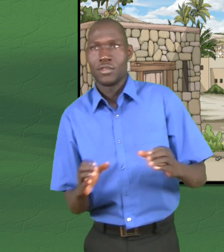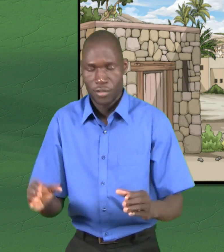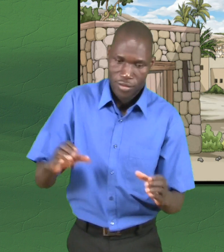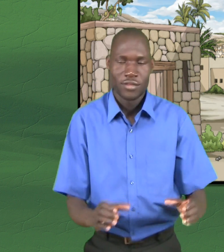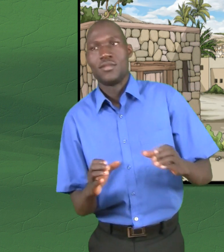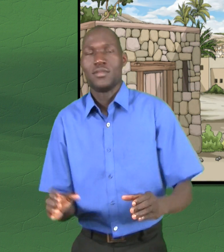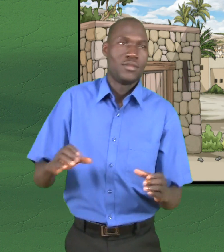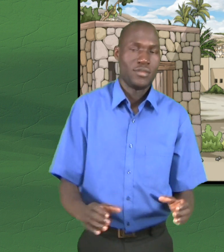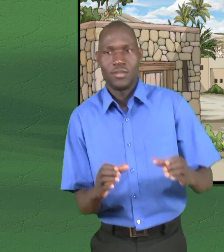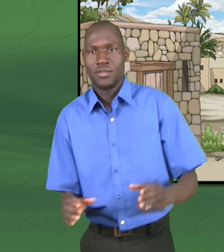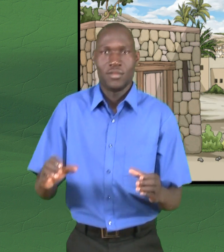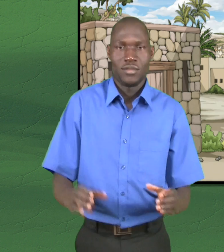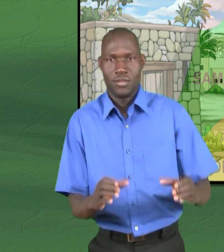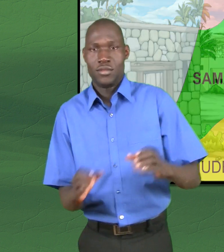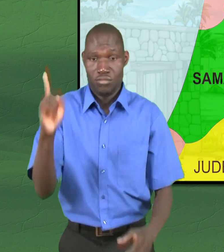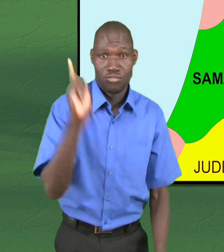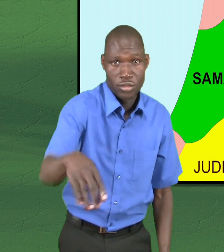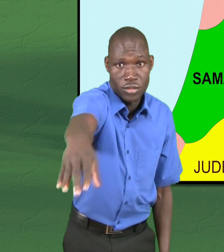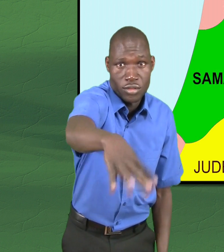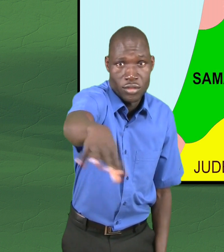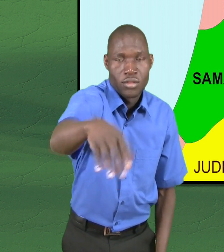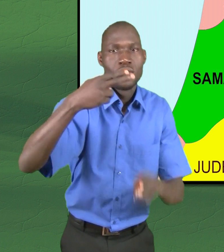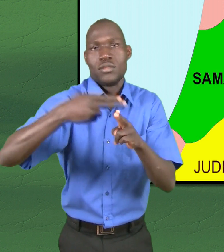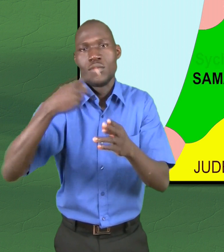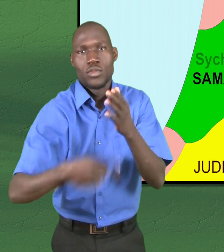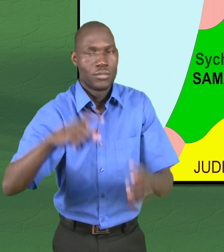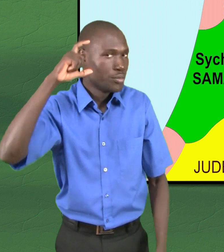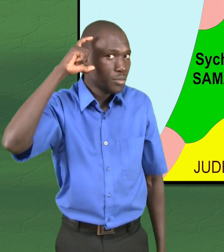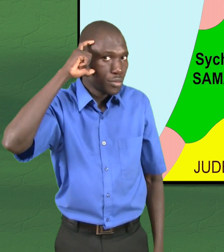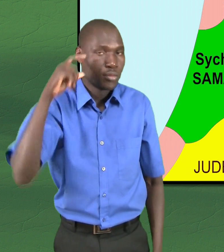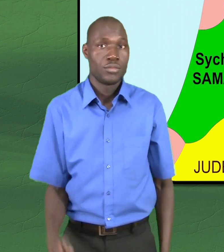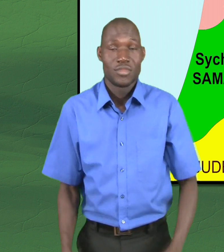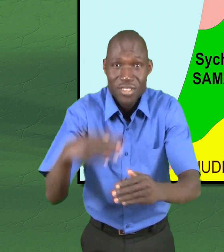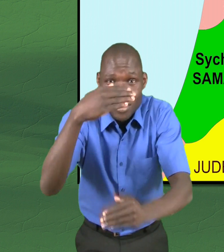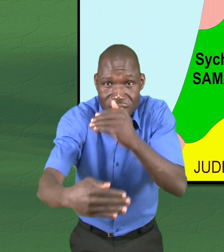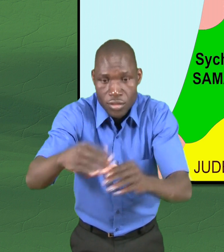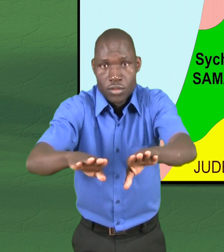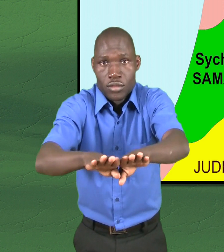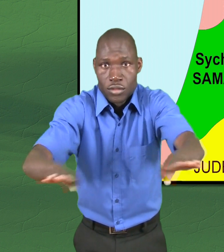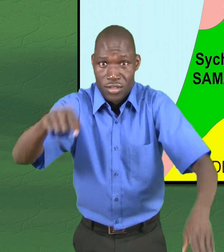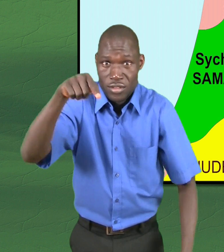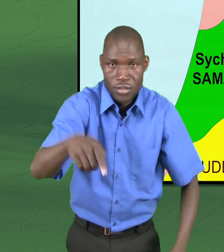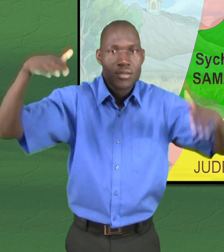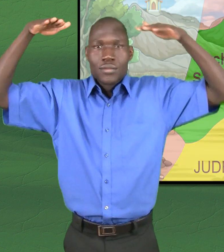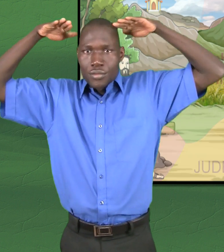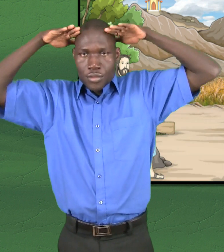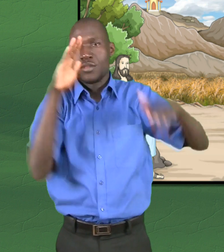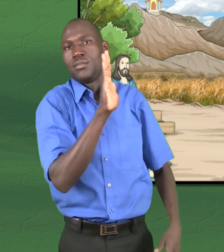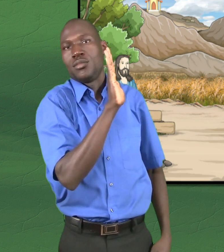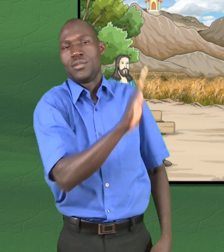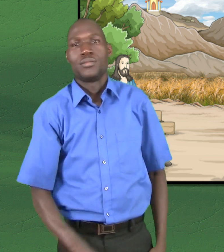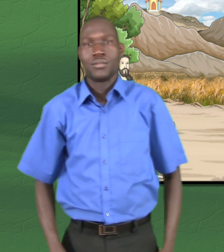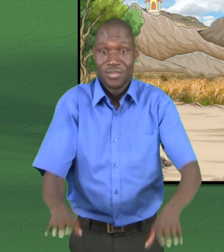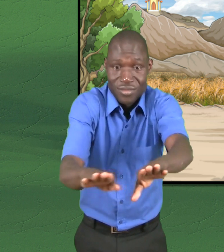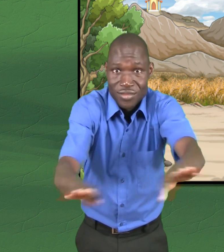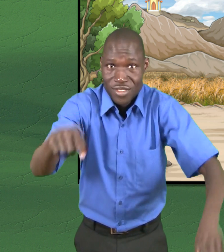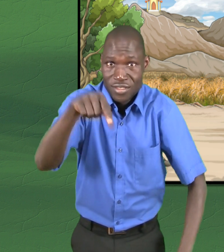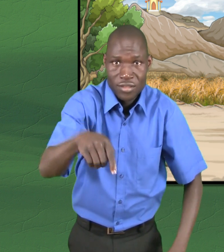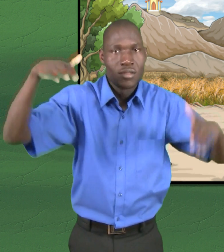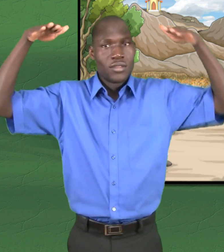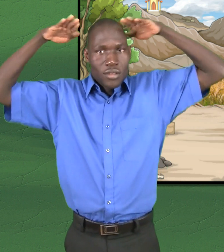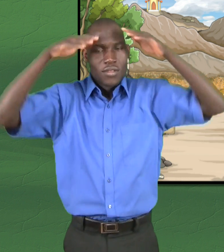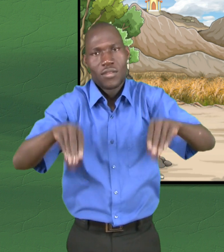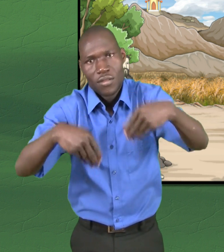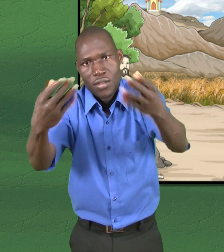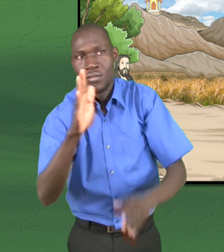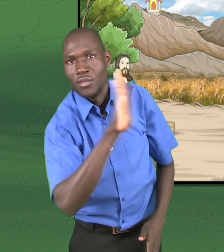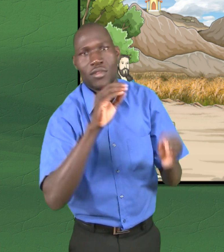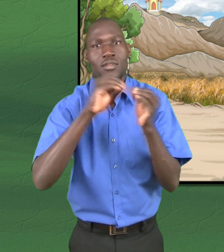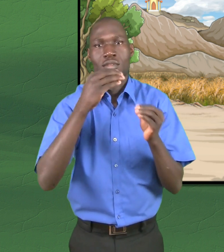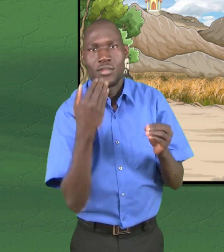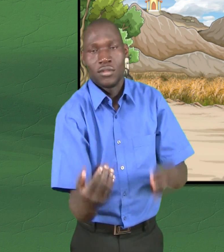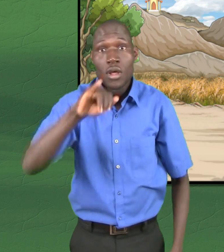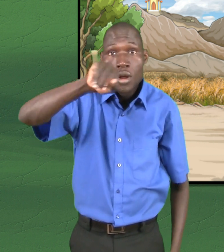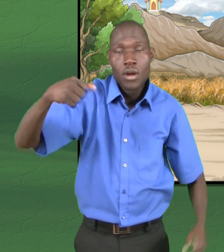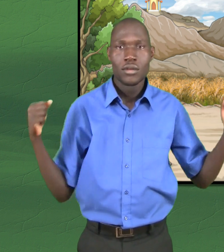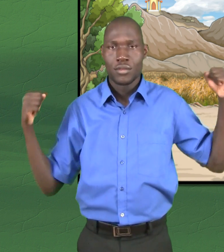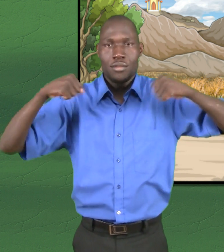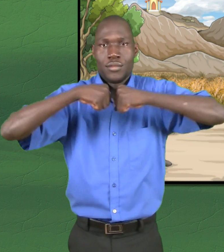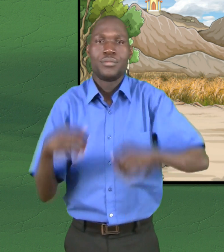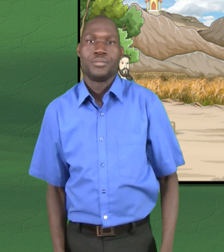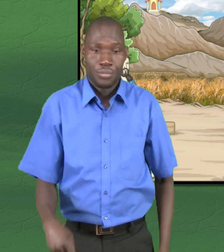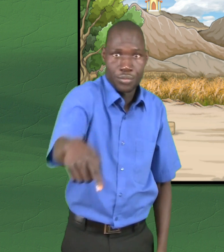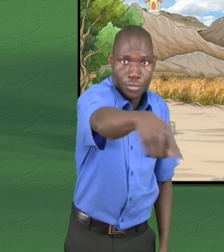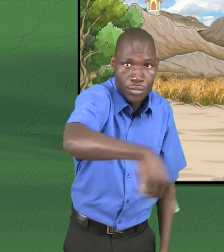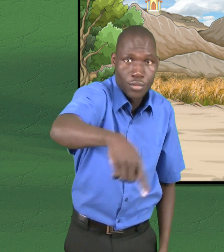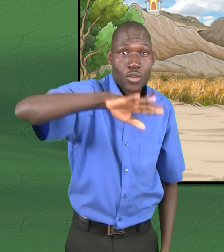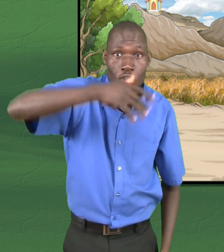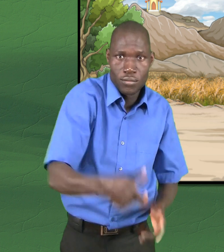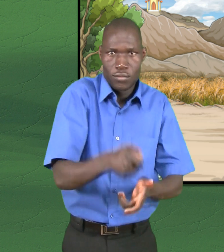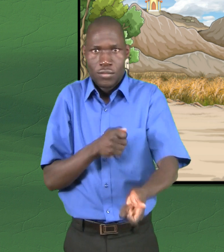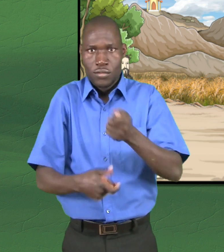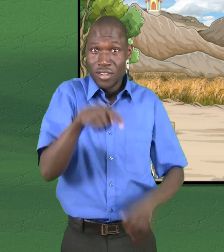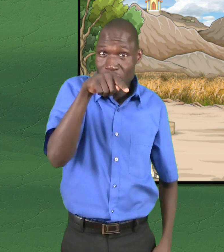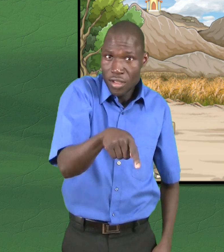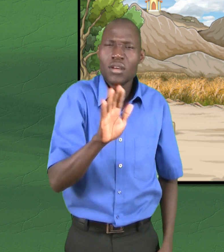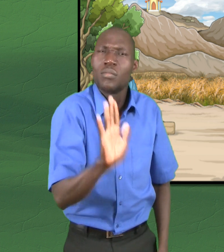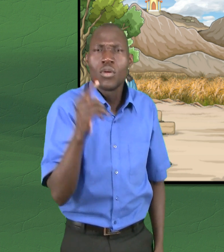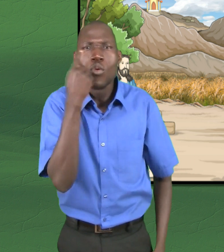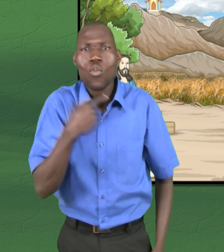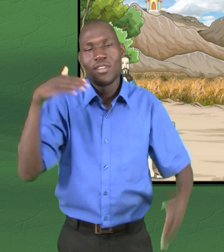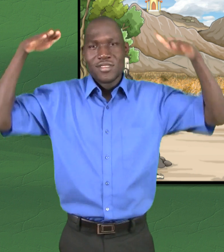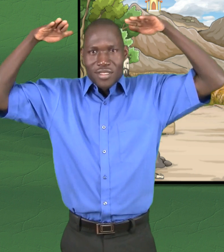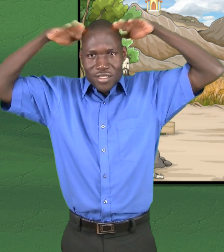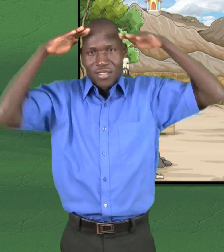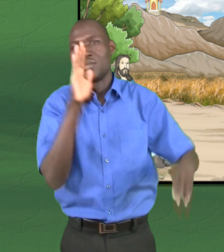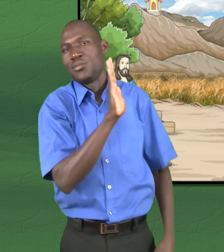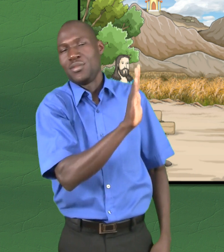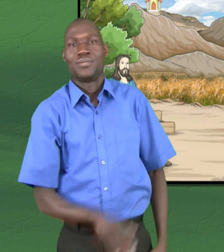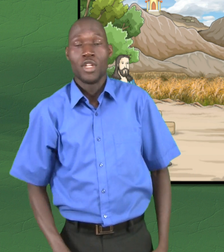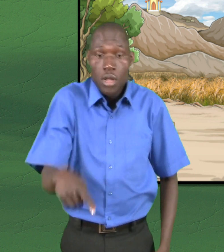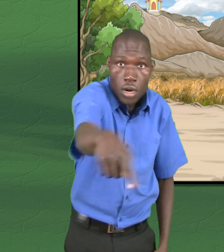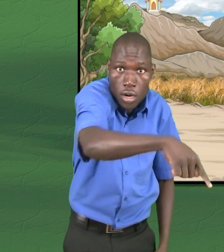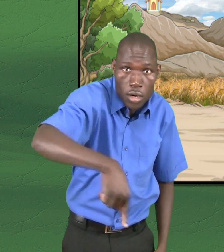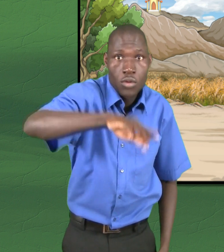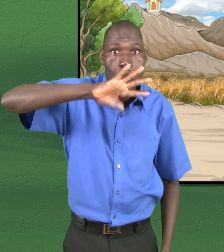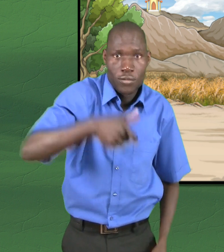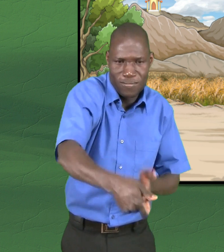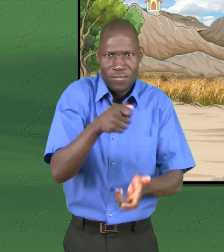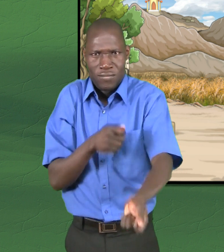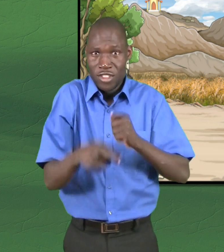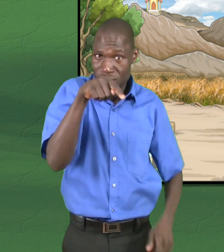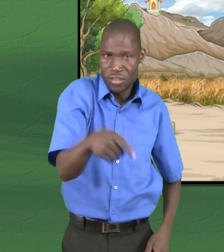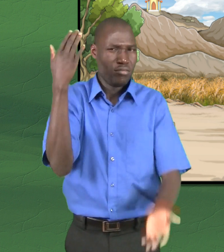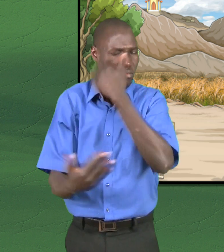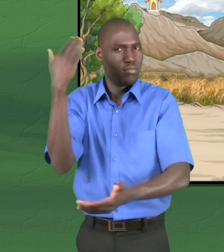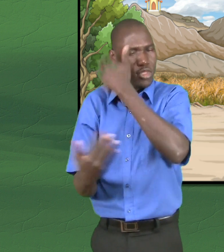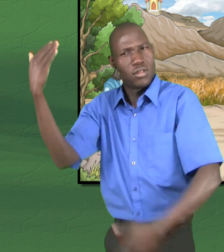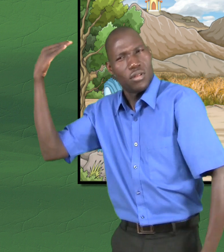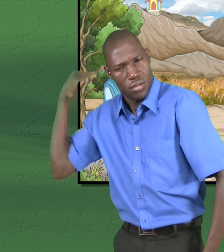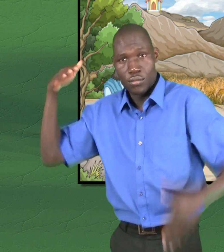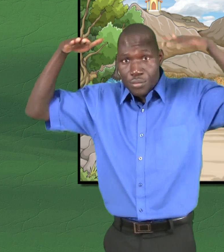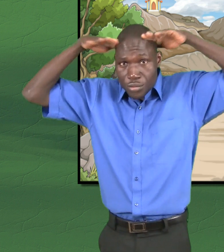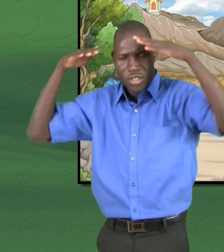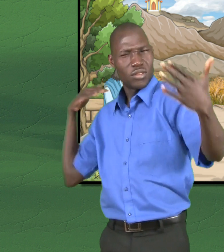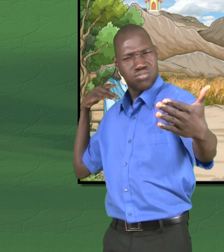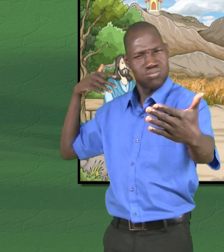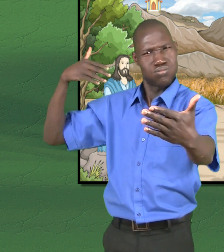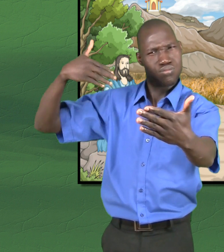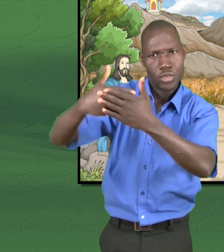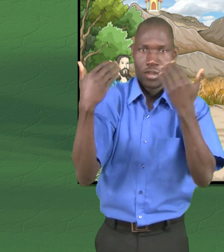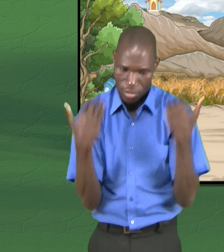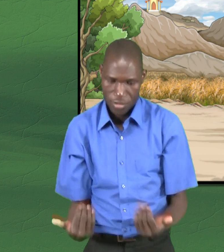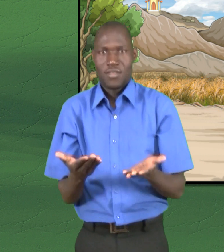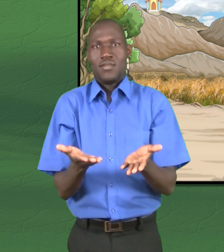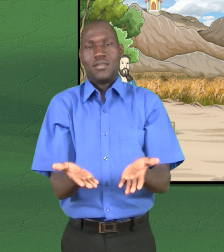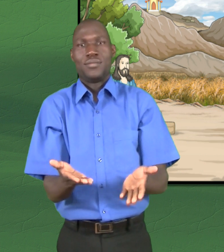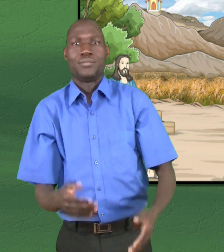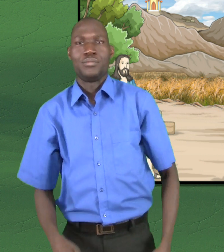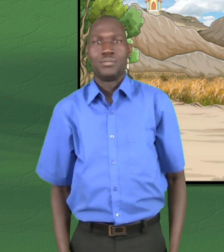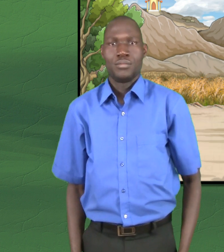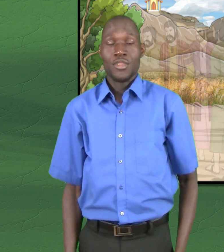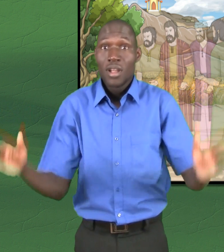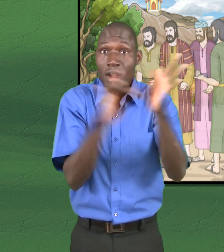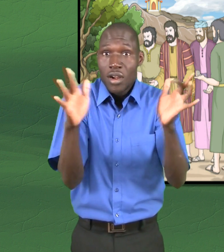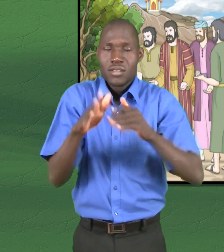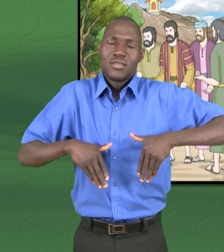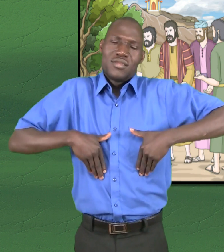So He came to a town of Samaria called Sychar, near the plot of ground that Jacob had given to his son Joseph.